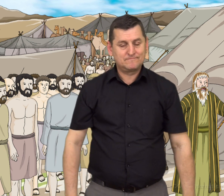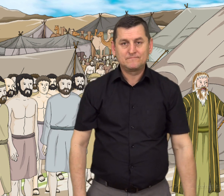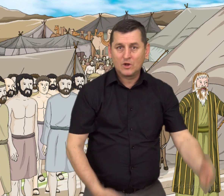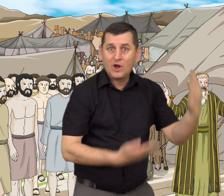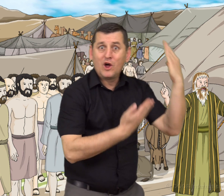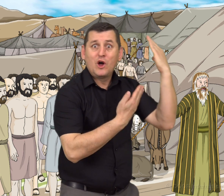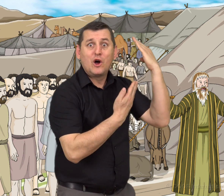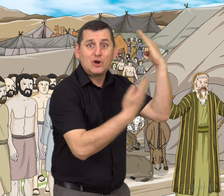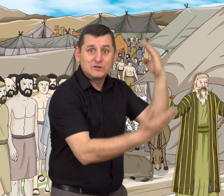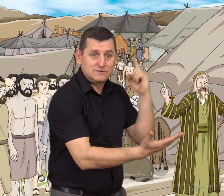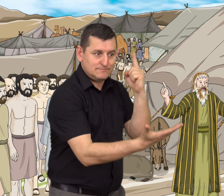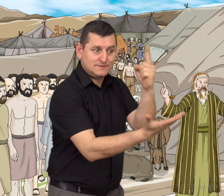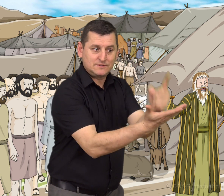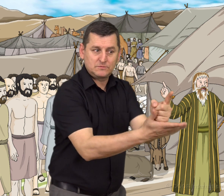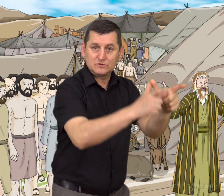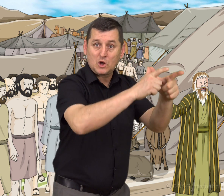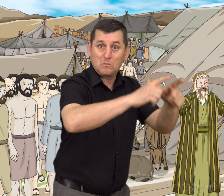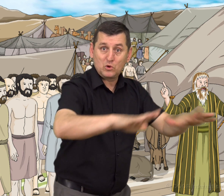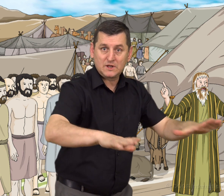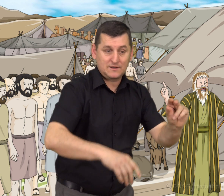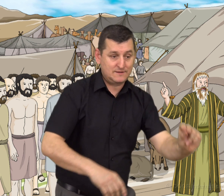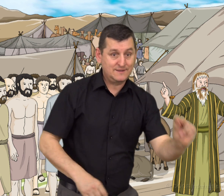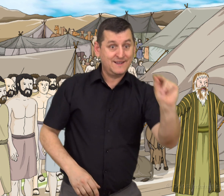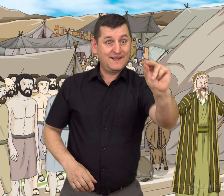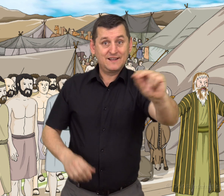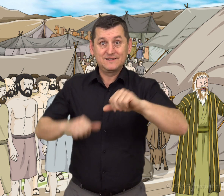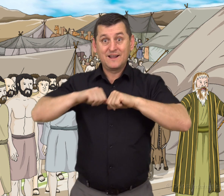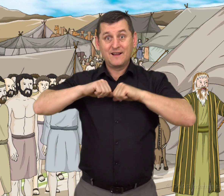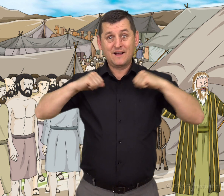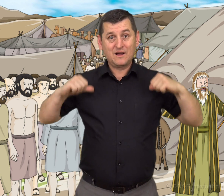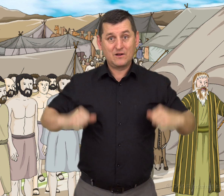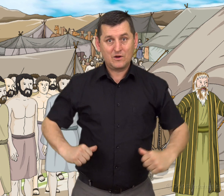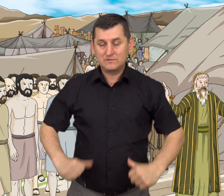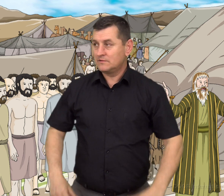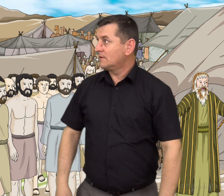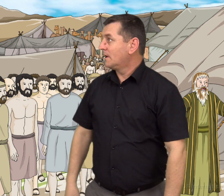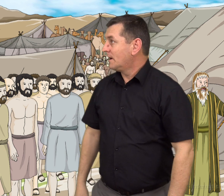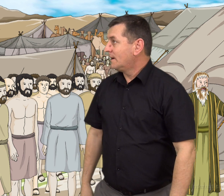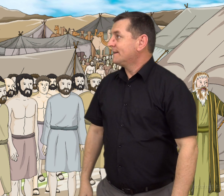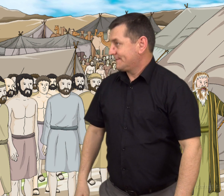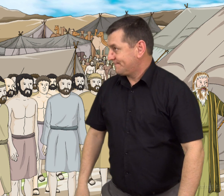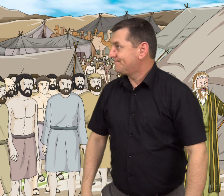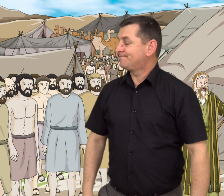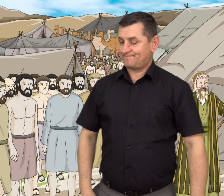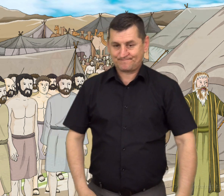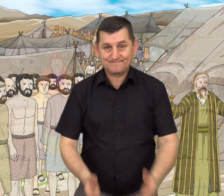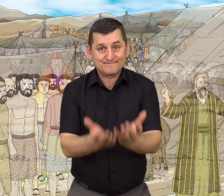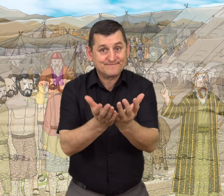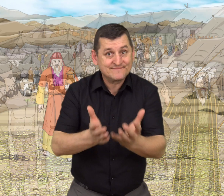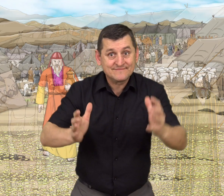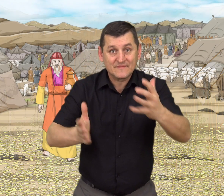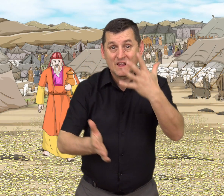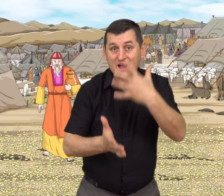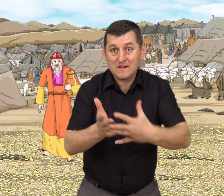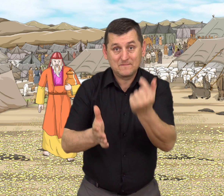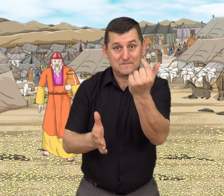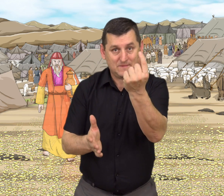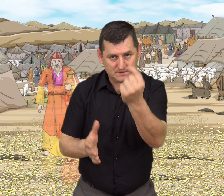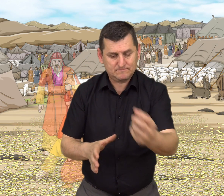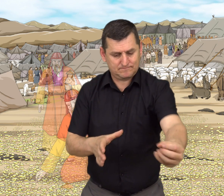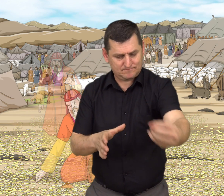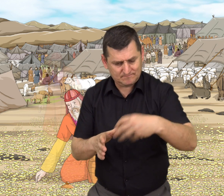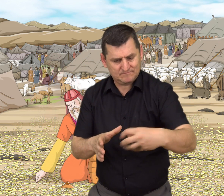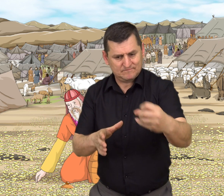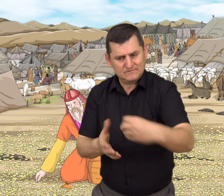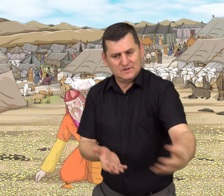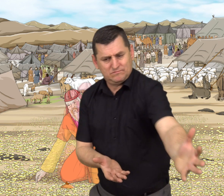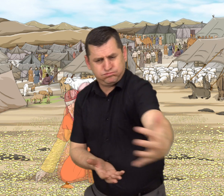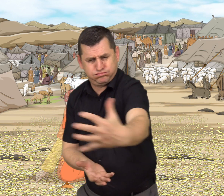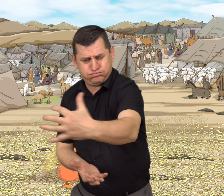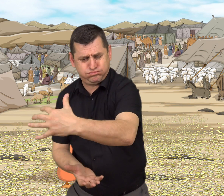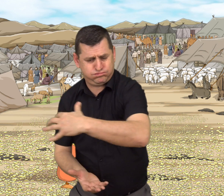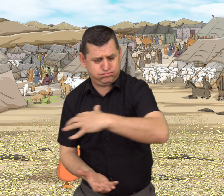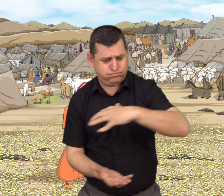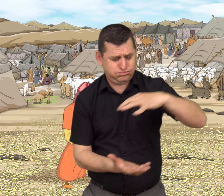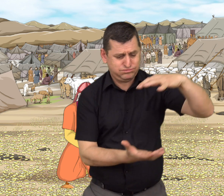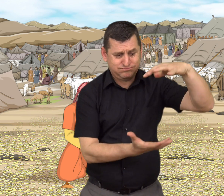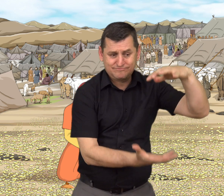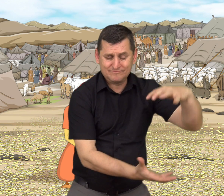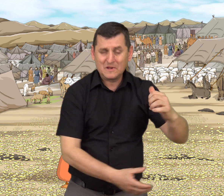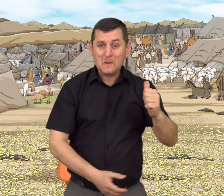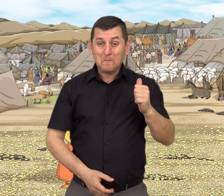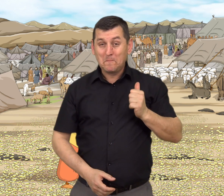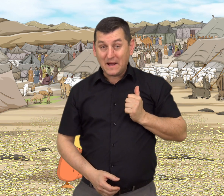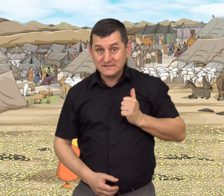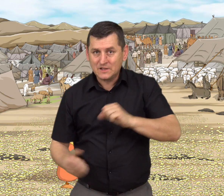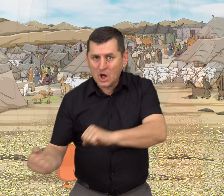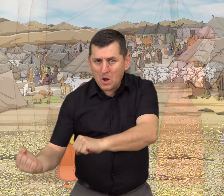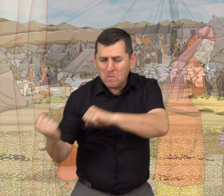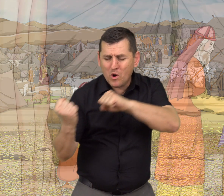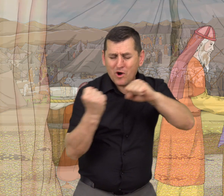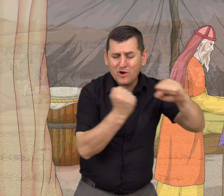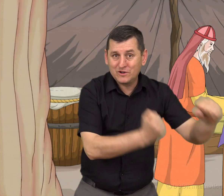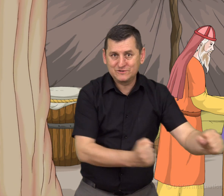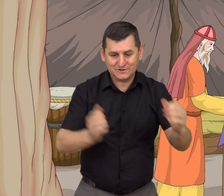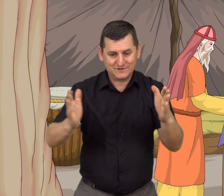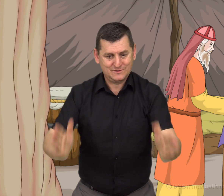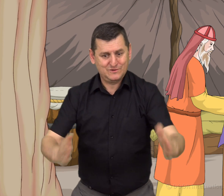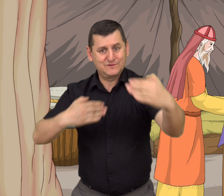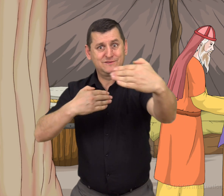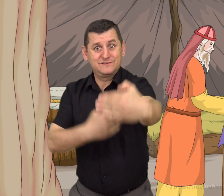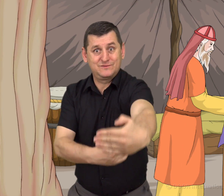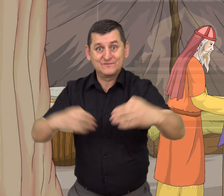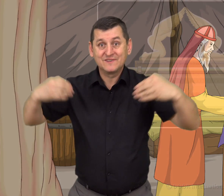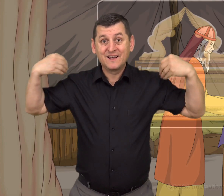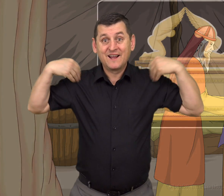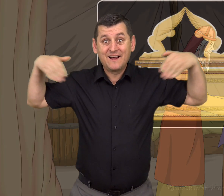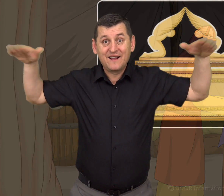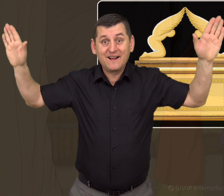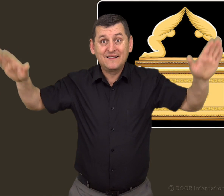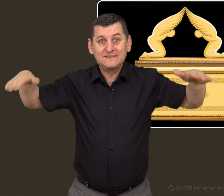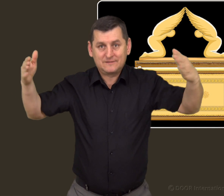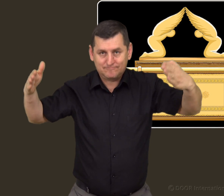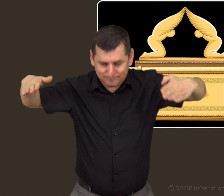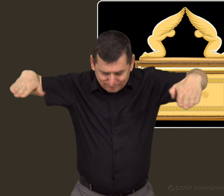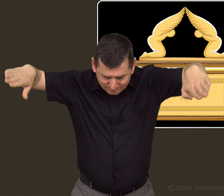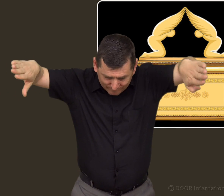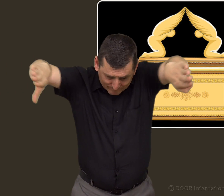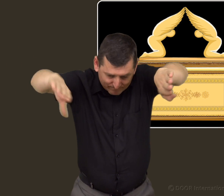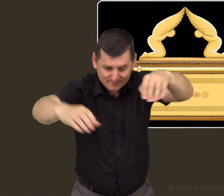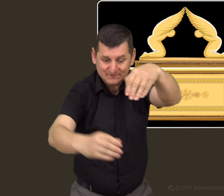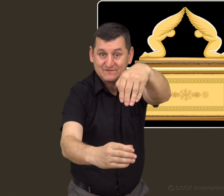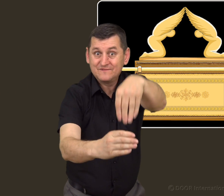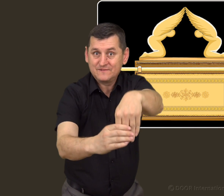Then place it before the LORD to be preserved for the generations to come.”